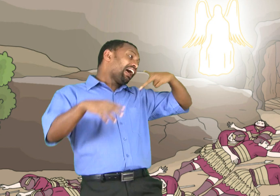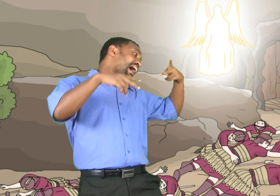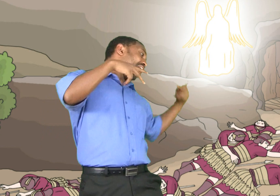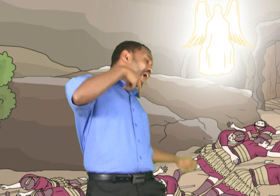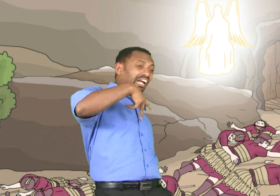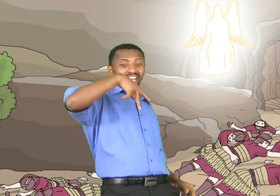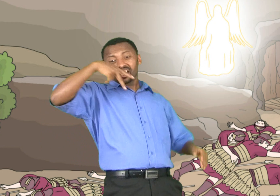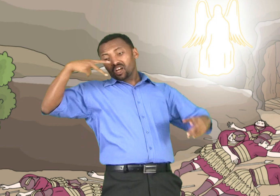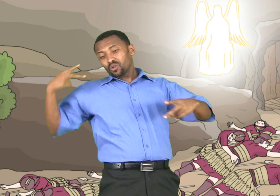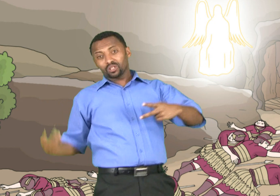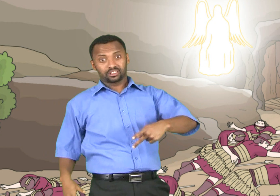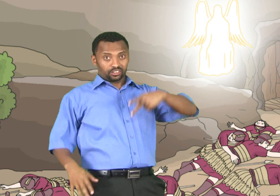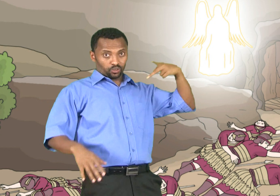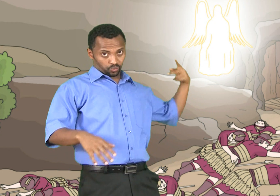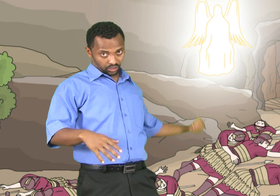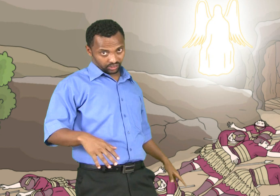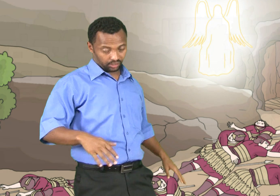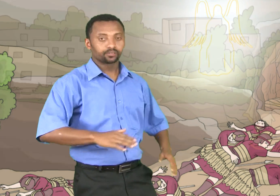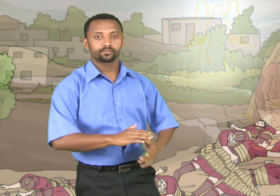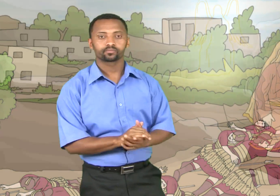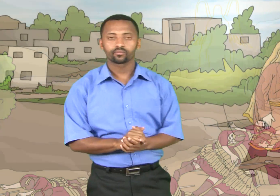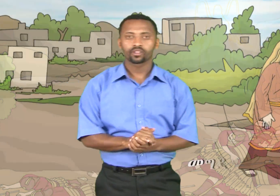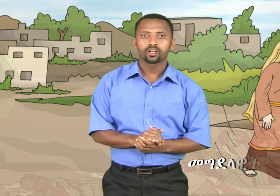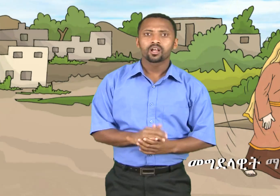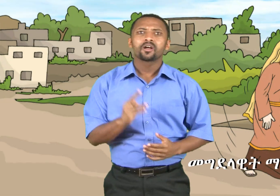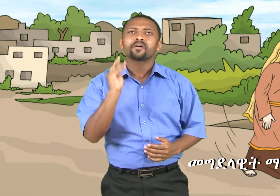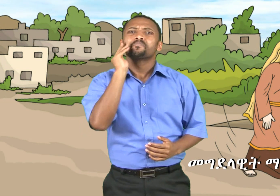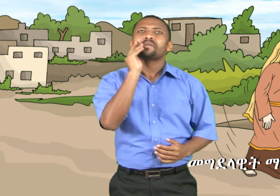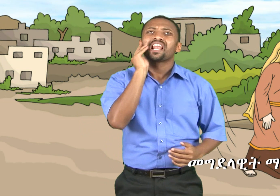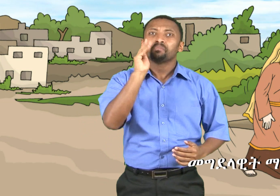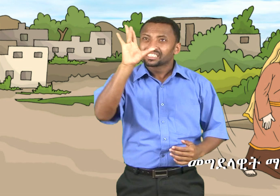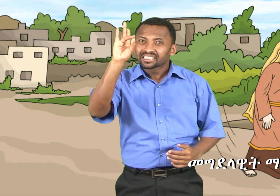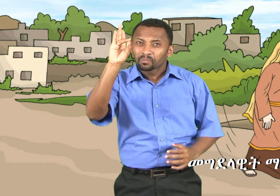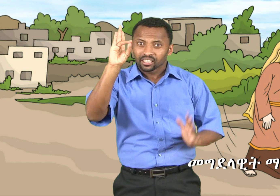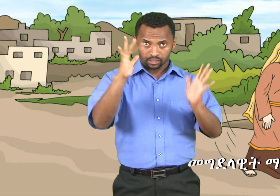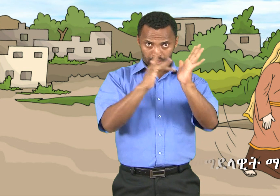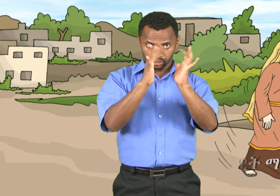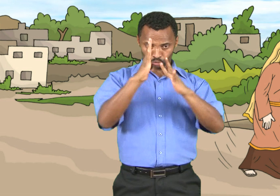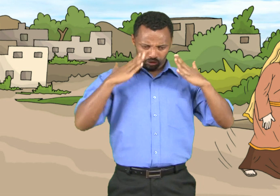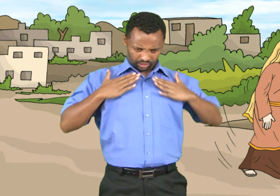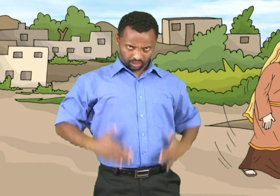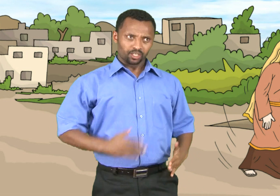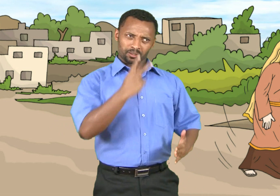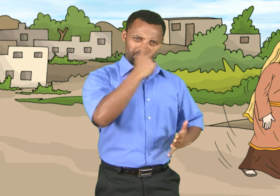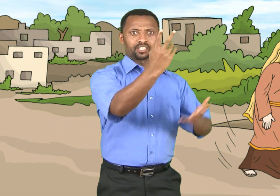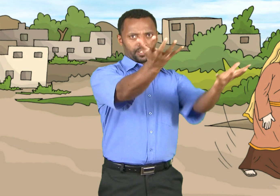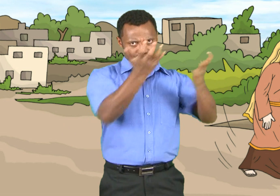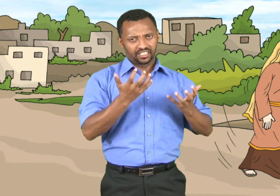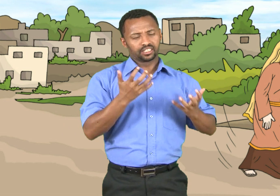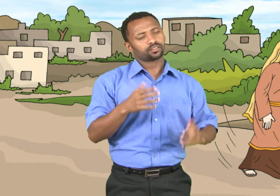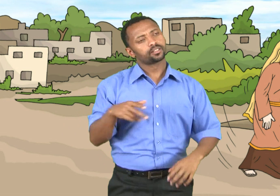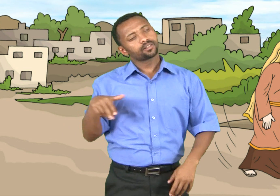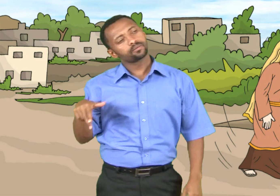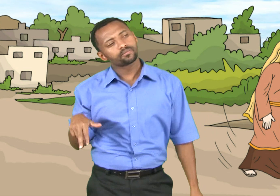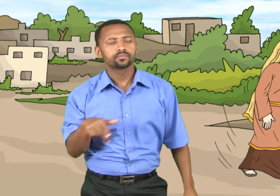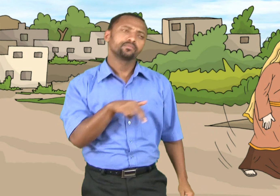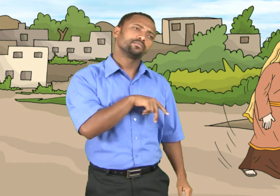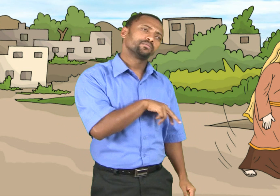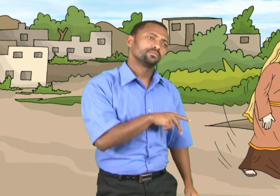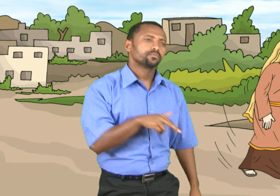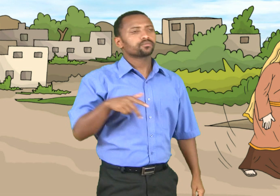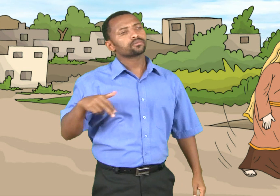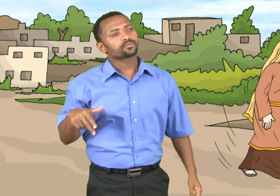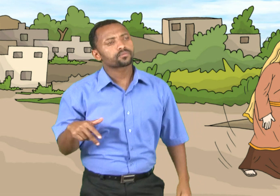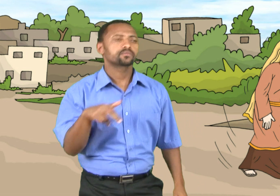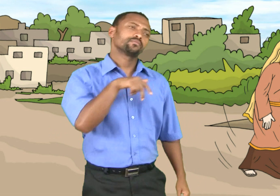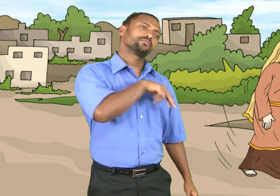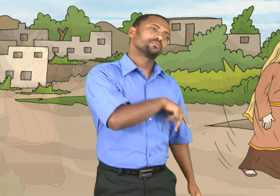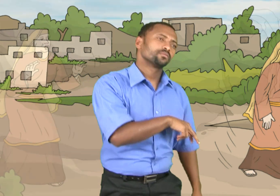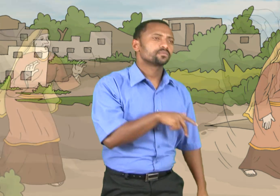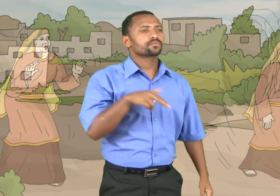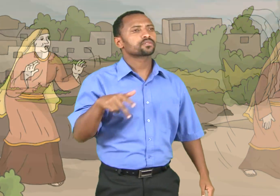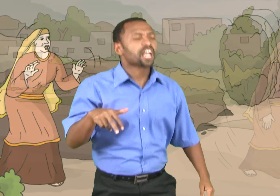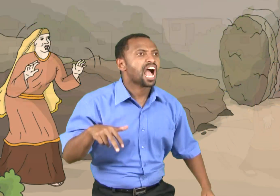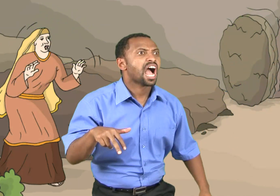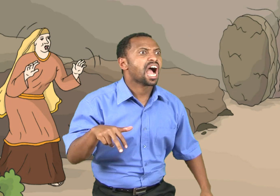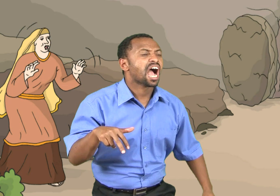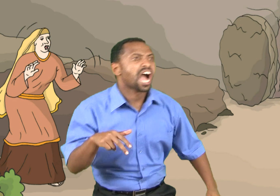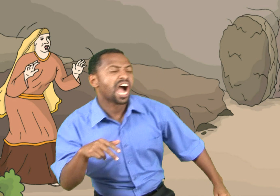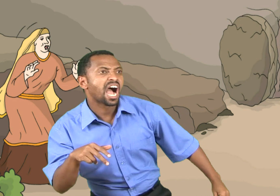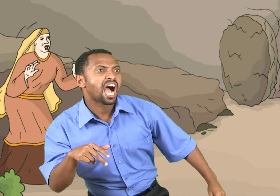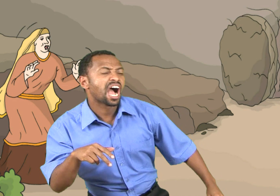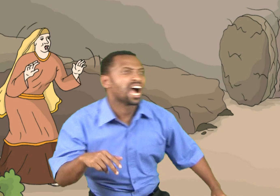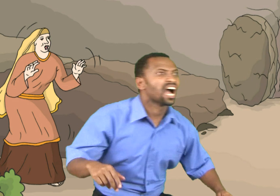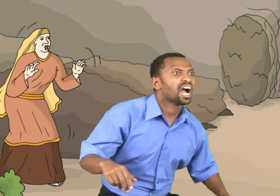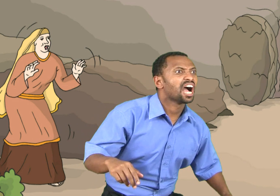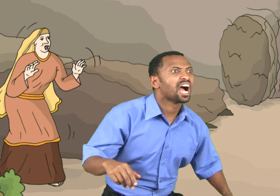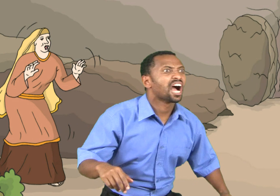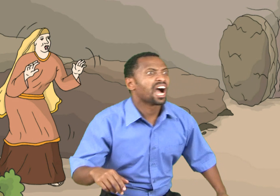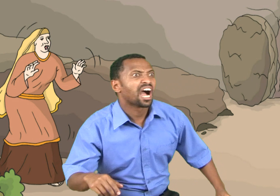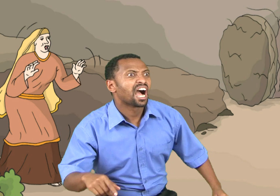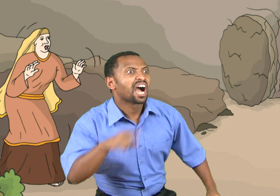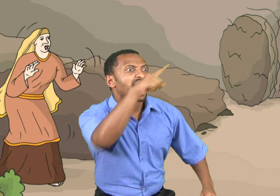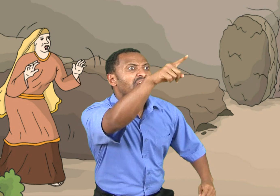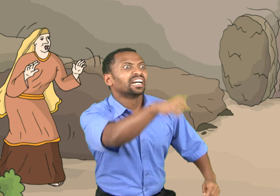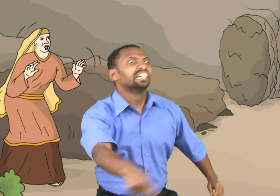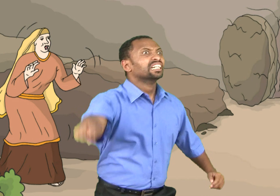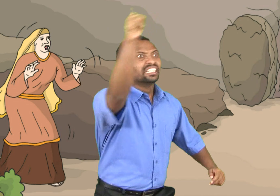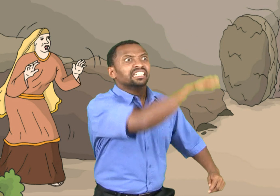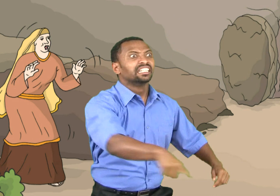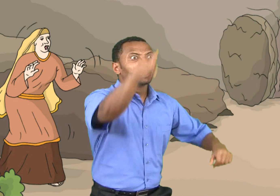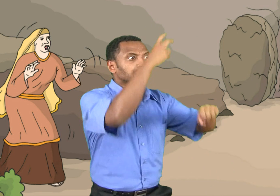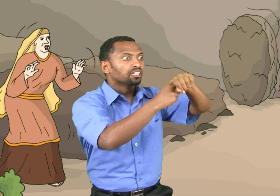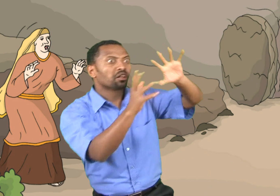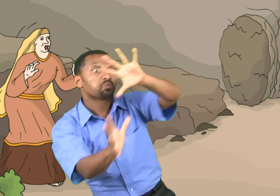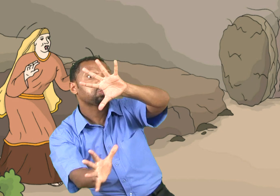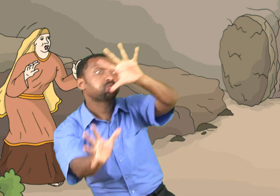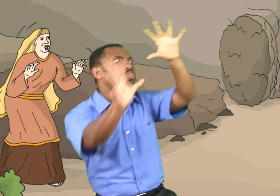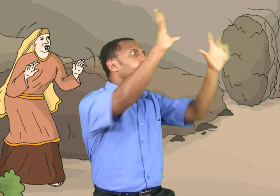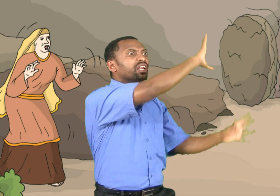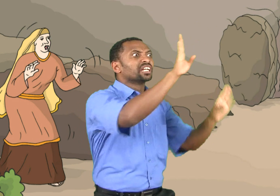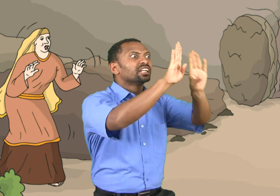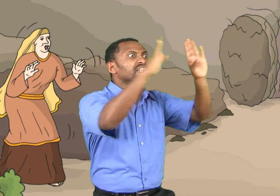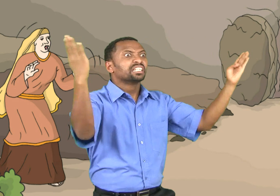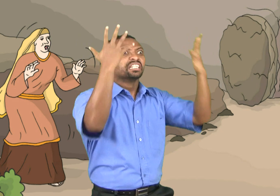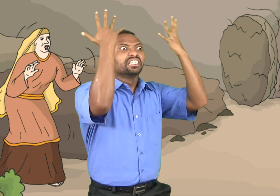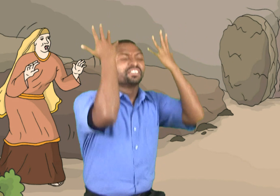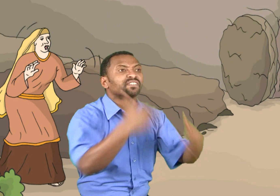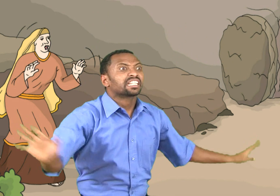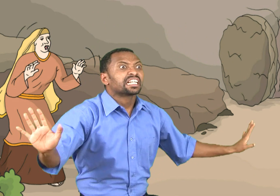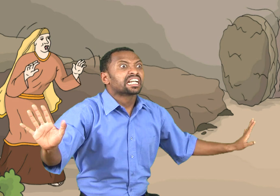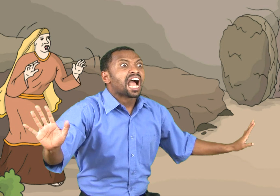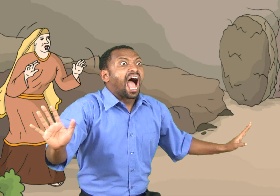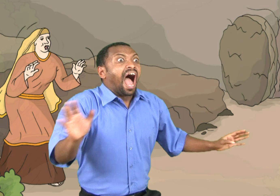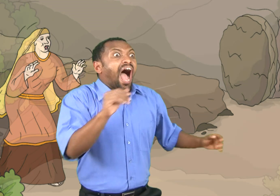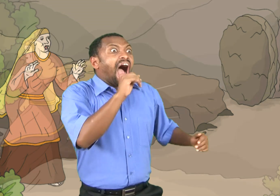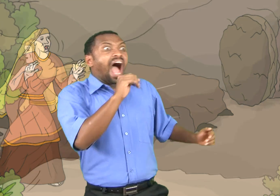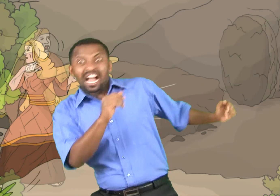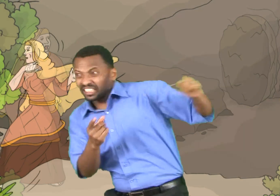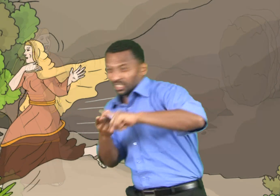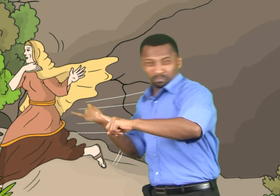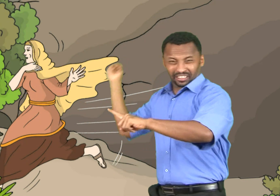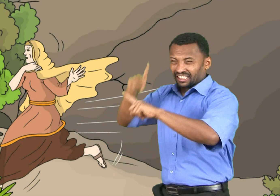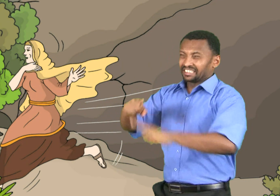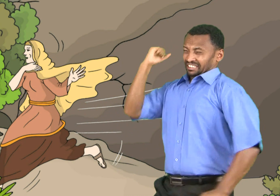Early on the first day of the week, while it was still dark, Mary Magdalene went to the tomb and saw that the stone had been removed from the entrance.